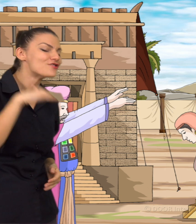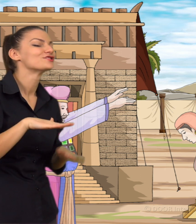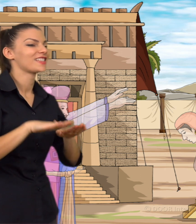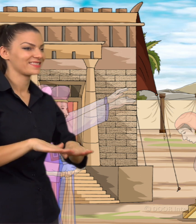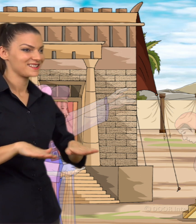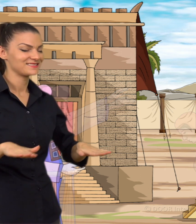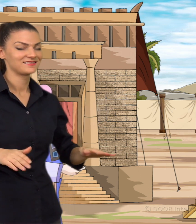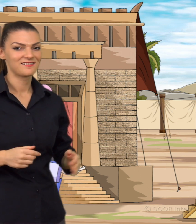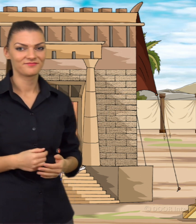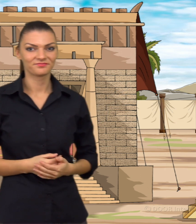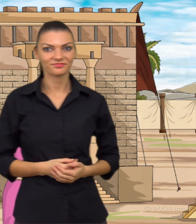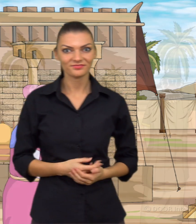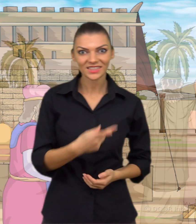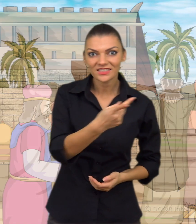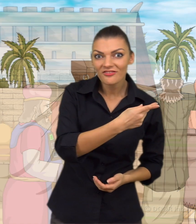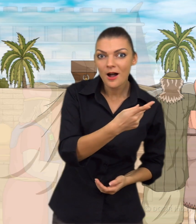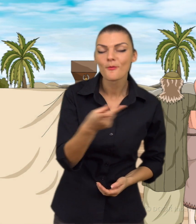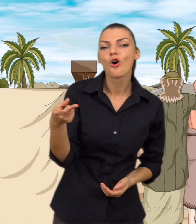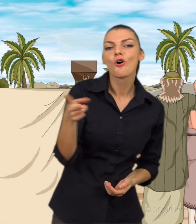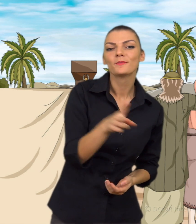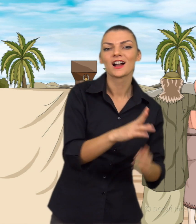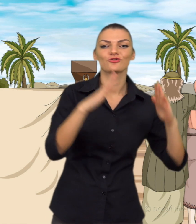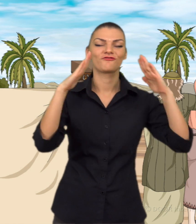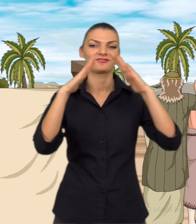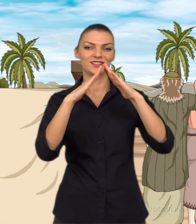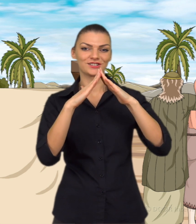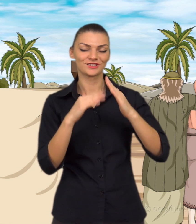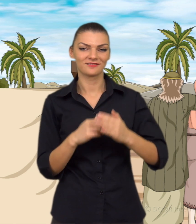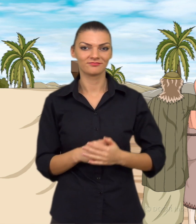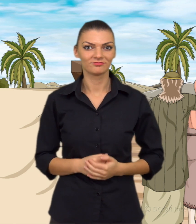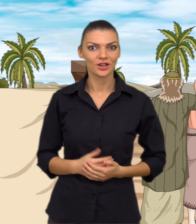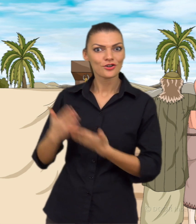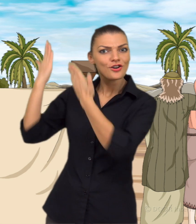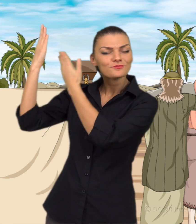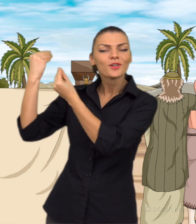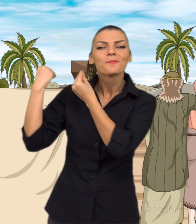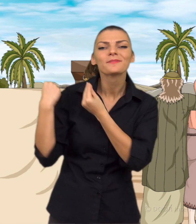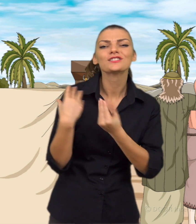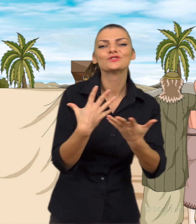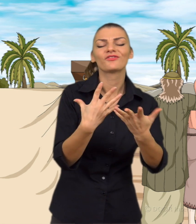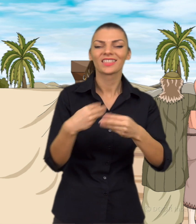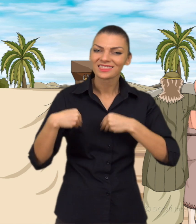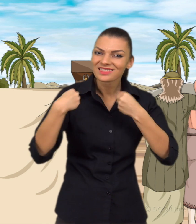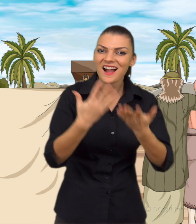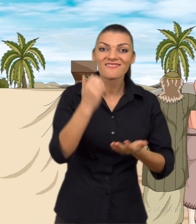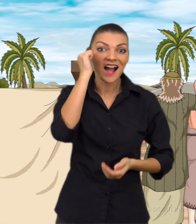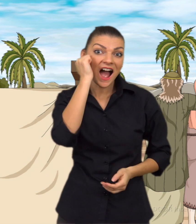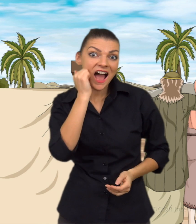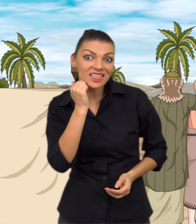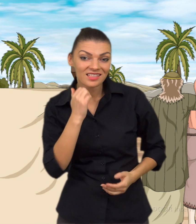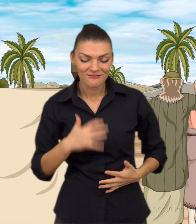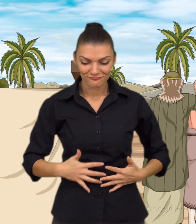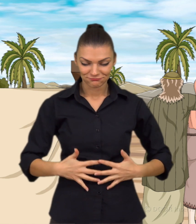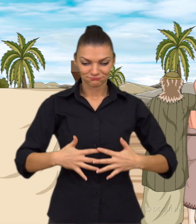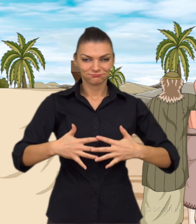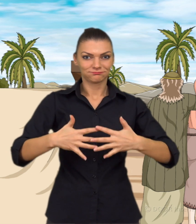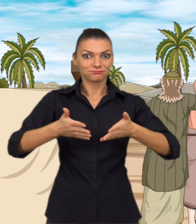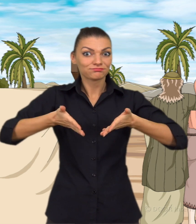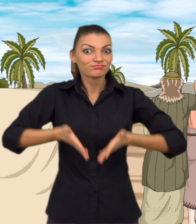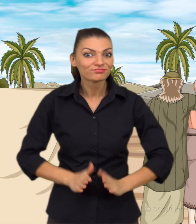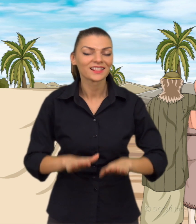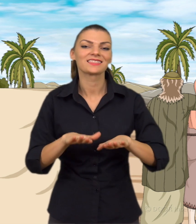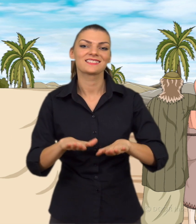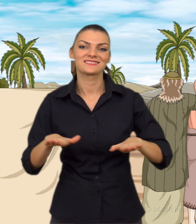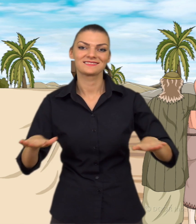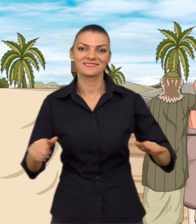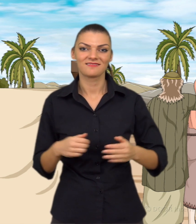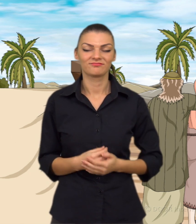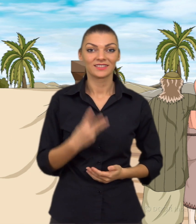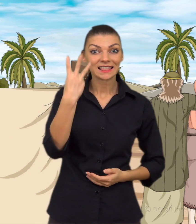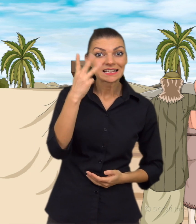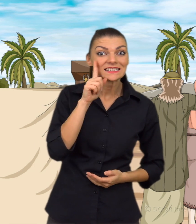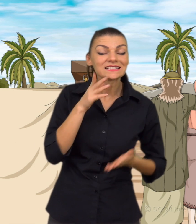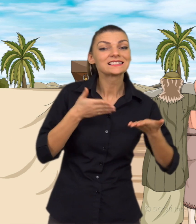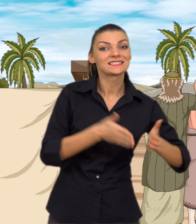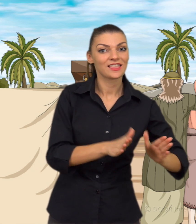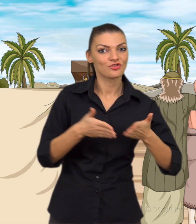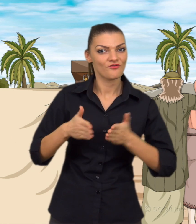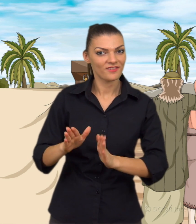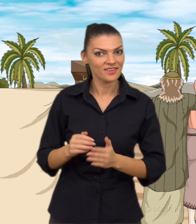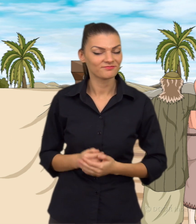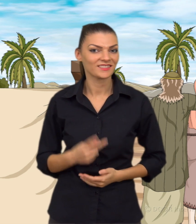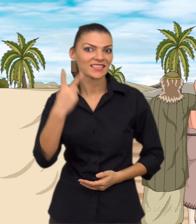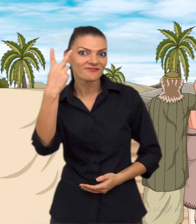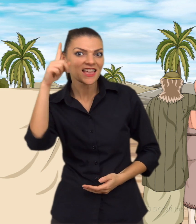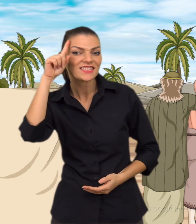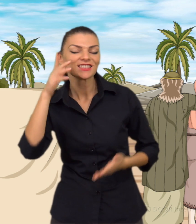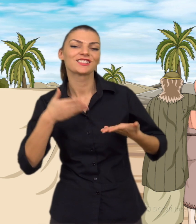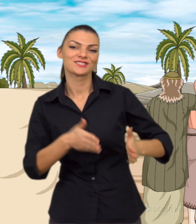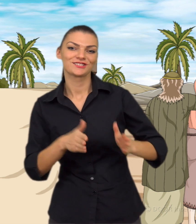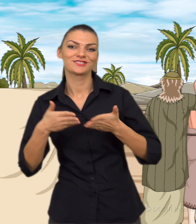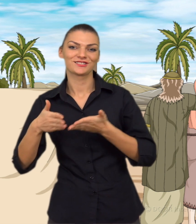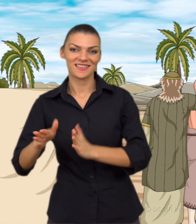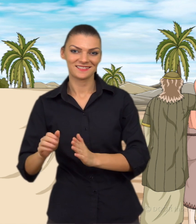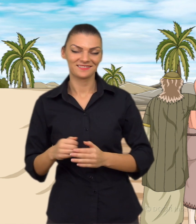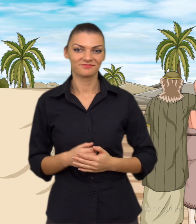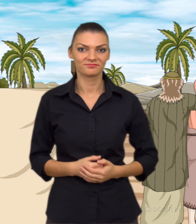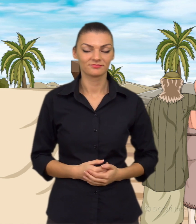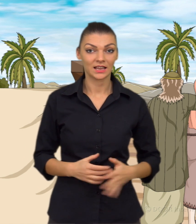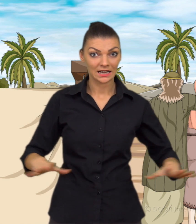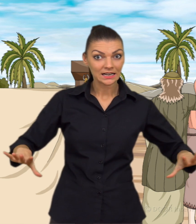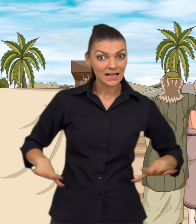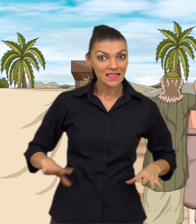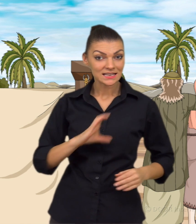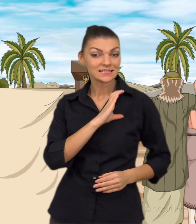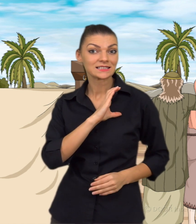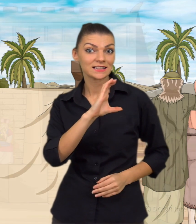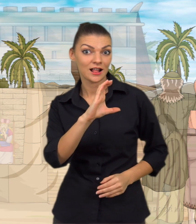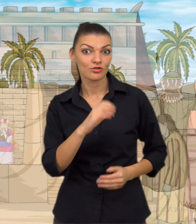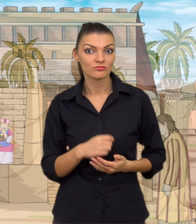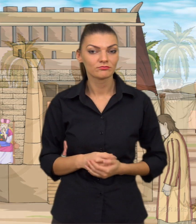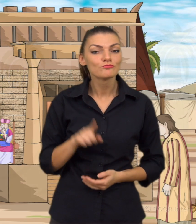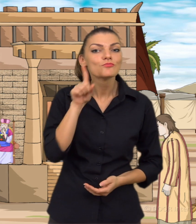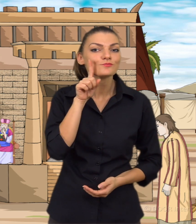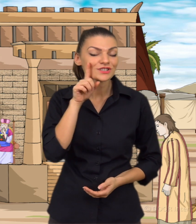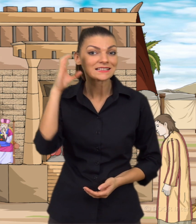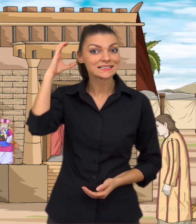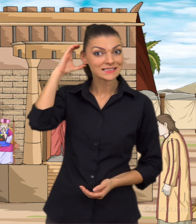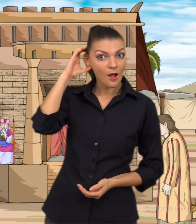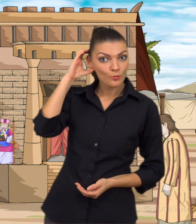Then they would go home. So the LORD attended to Hannah, and she conceived and gave birth to three sons and two daughters.